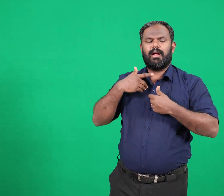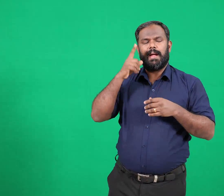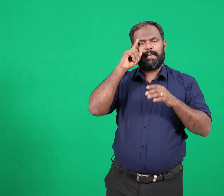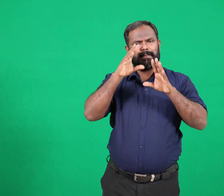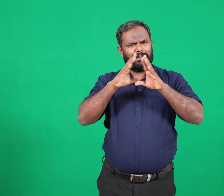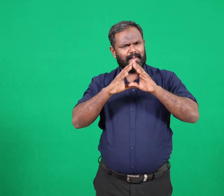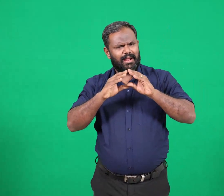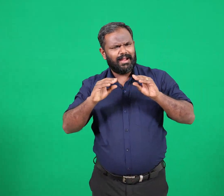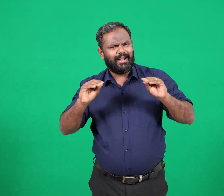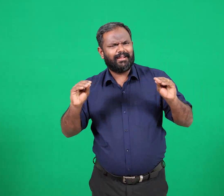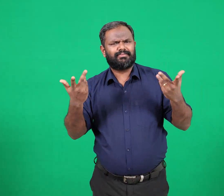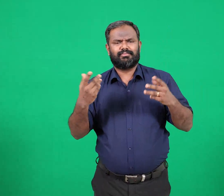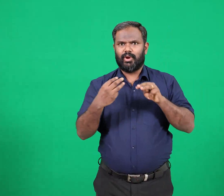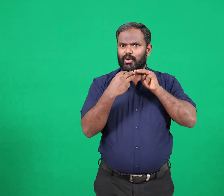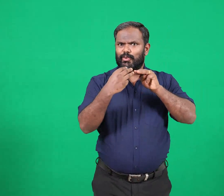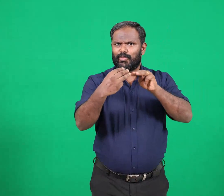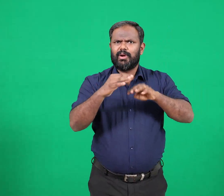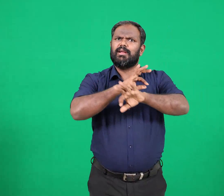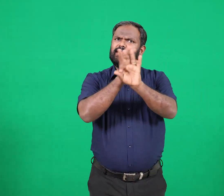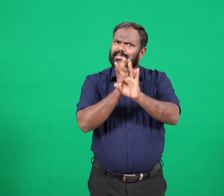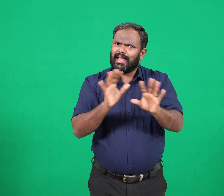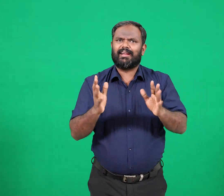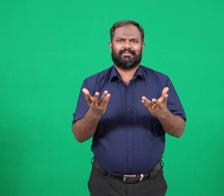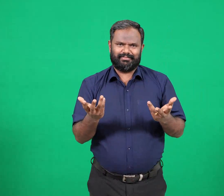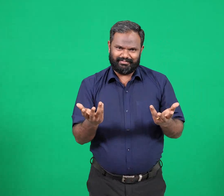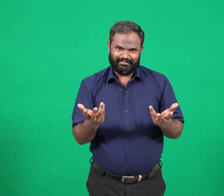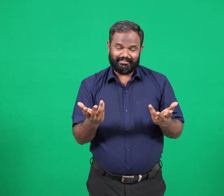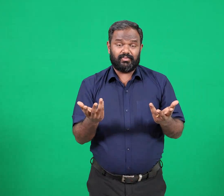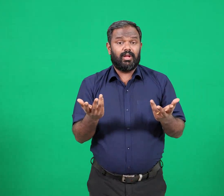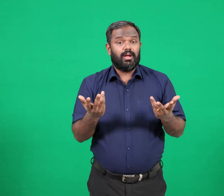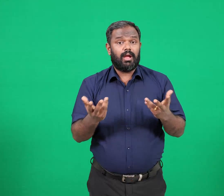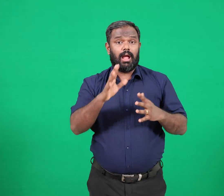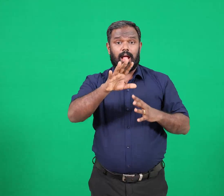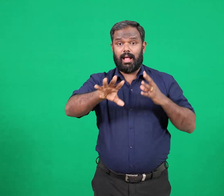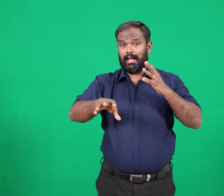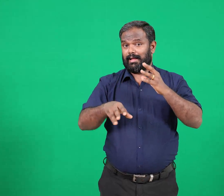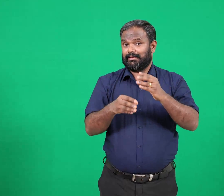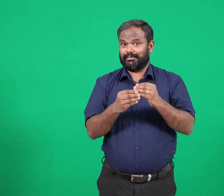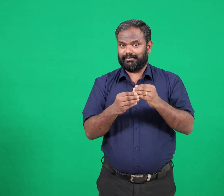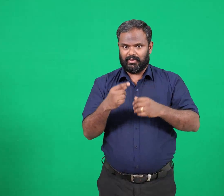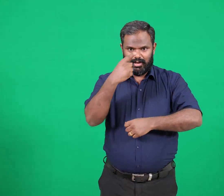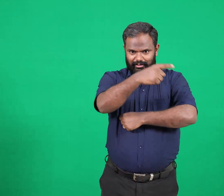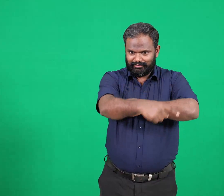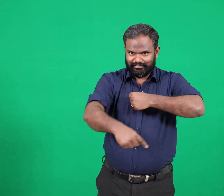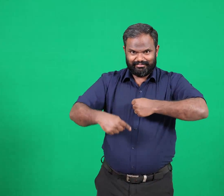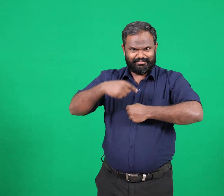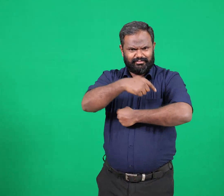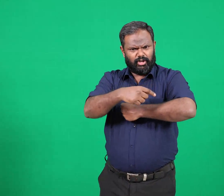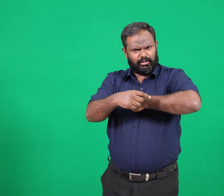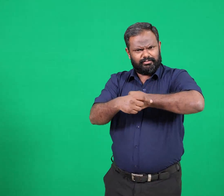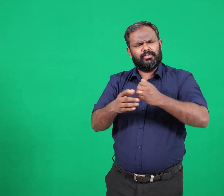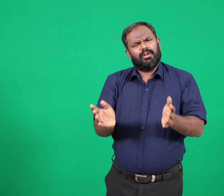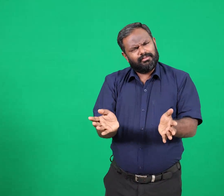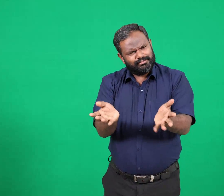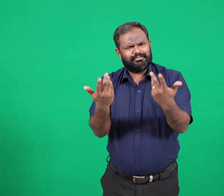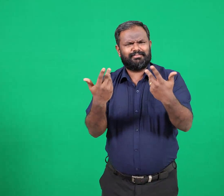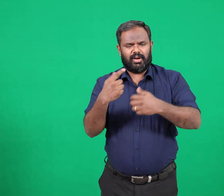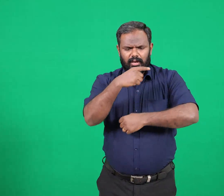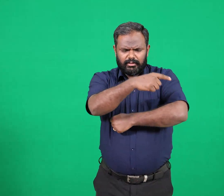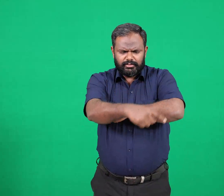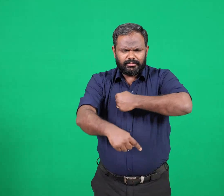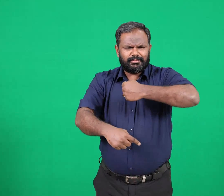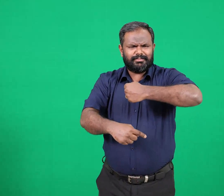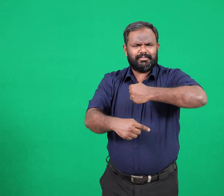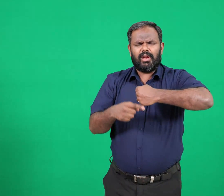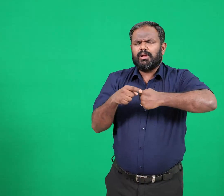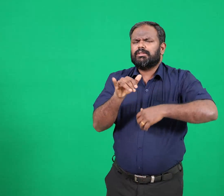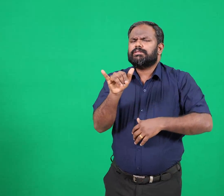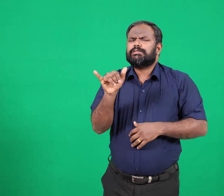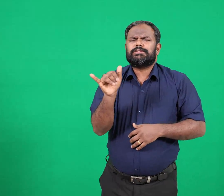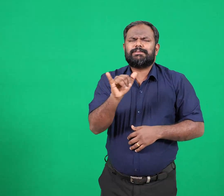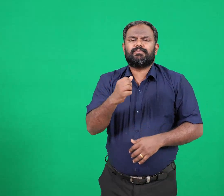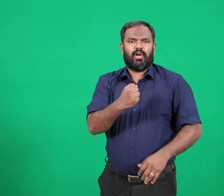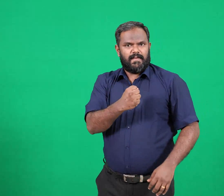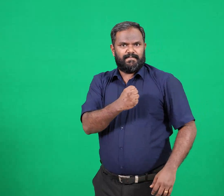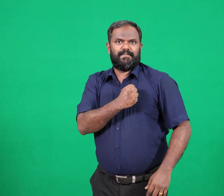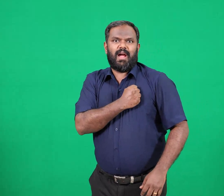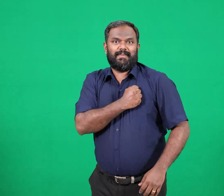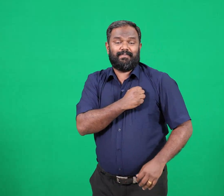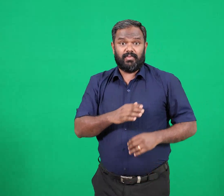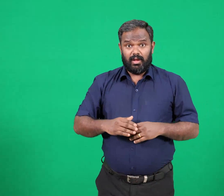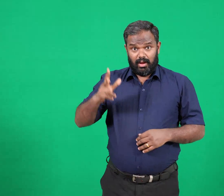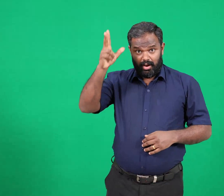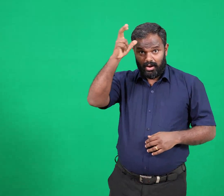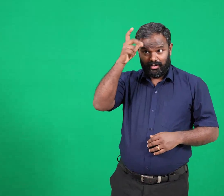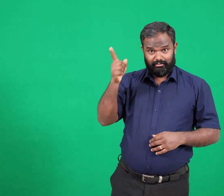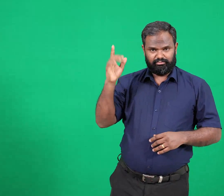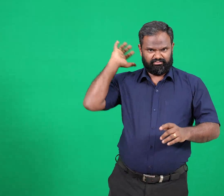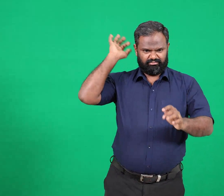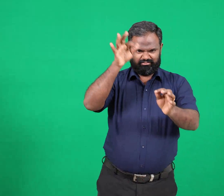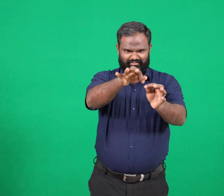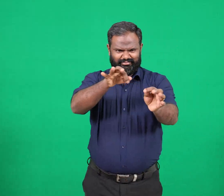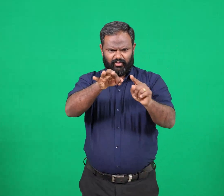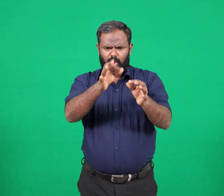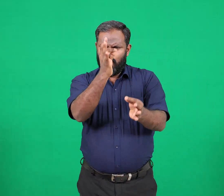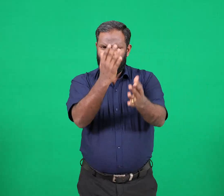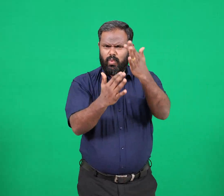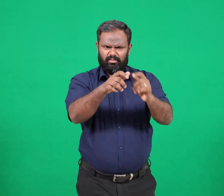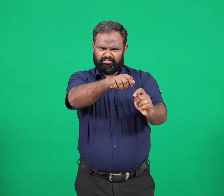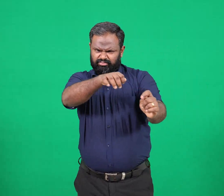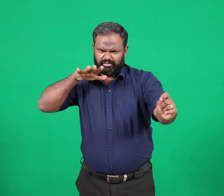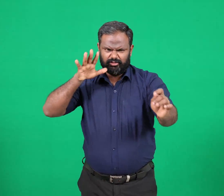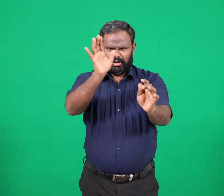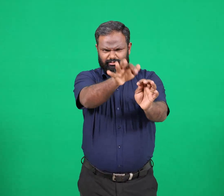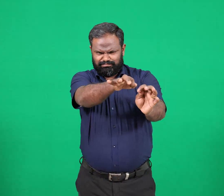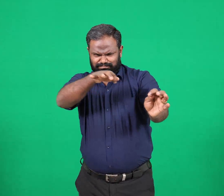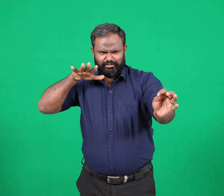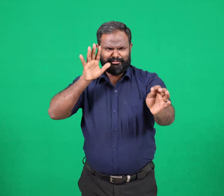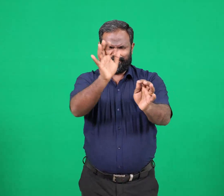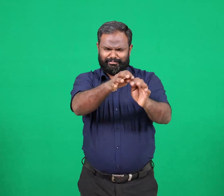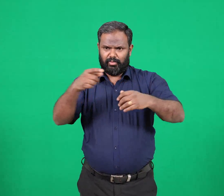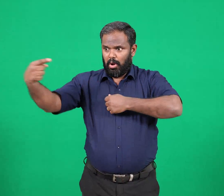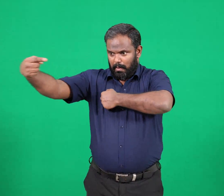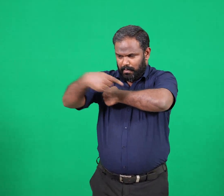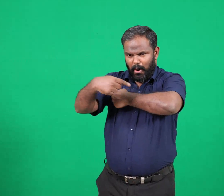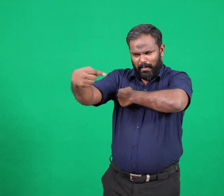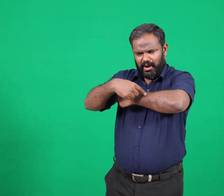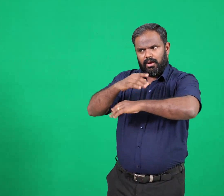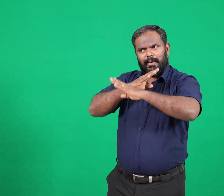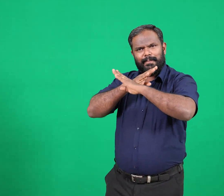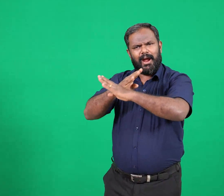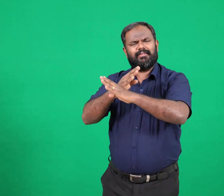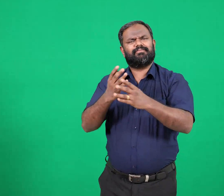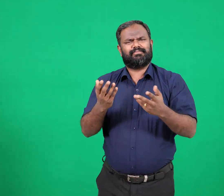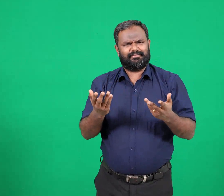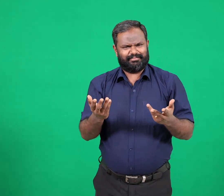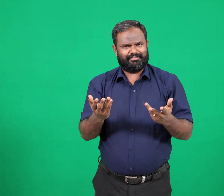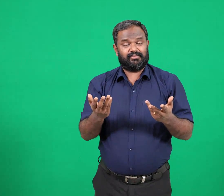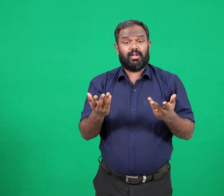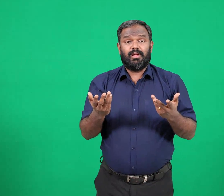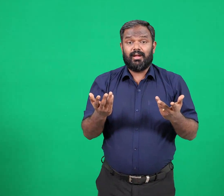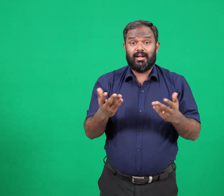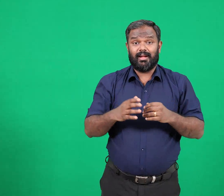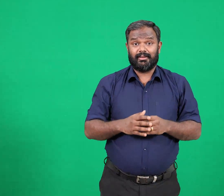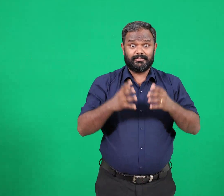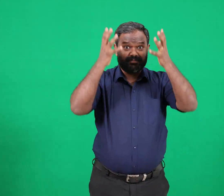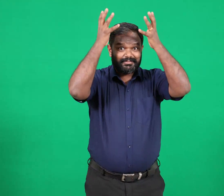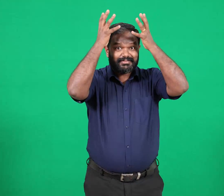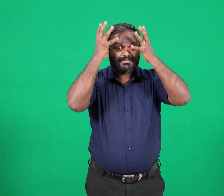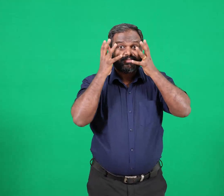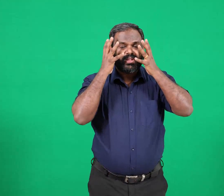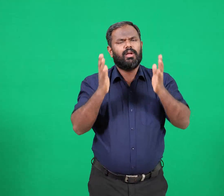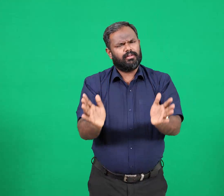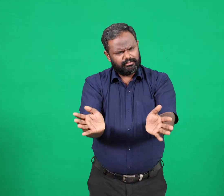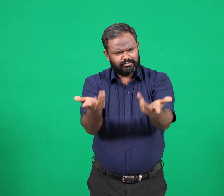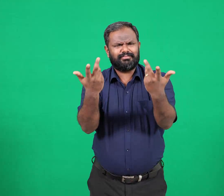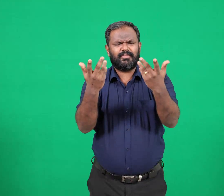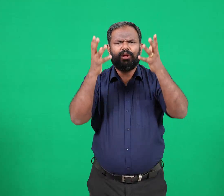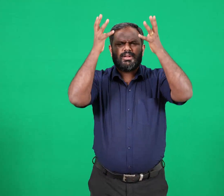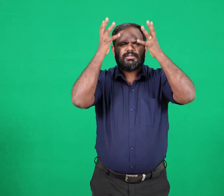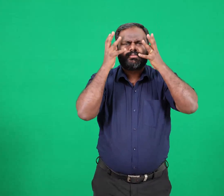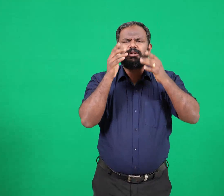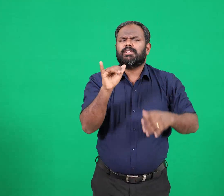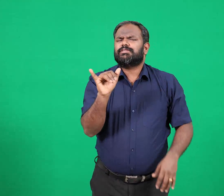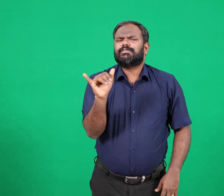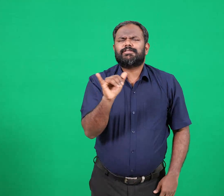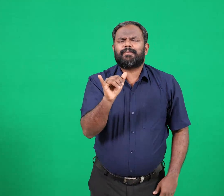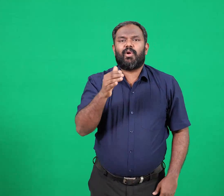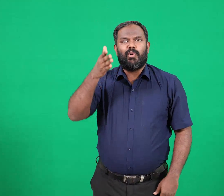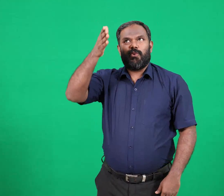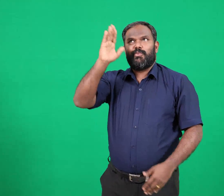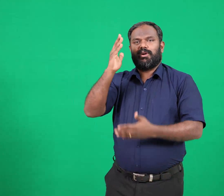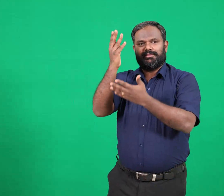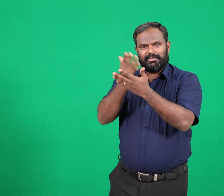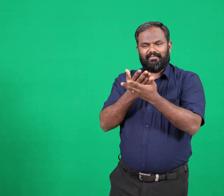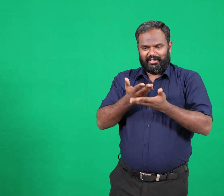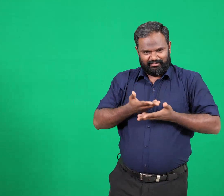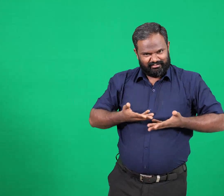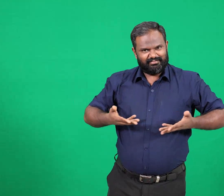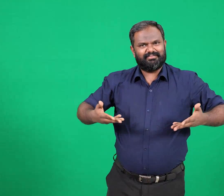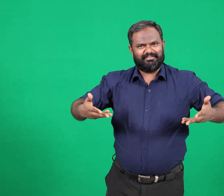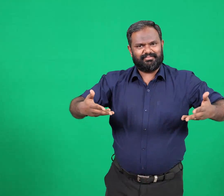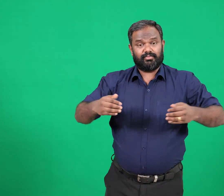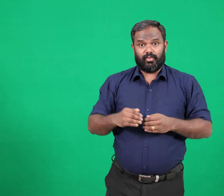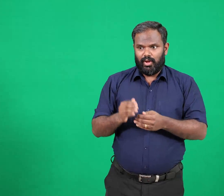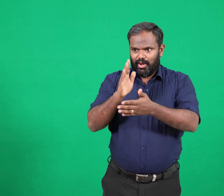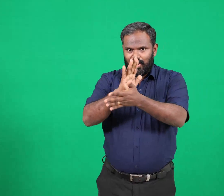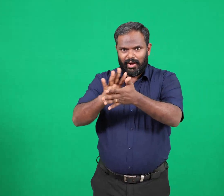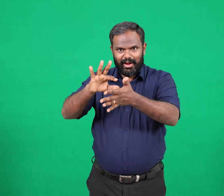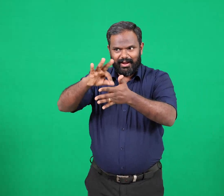In addition to all this, take up the shield of faith, with which you can extinguish all the flaming arrows of the evil one.